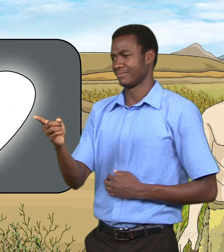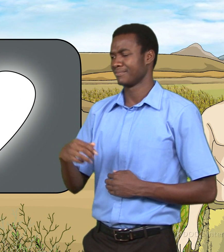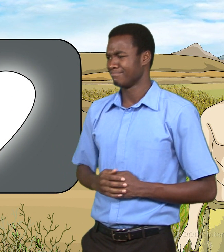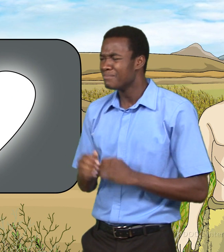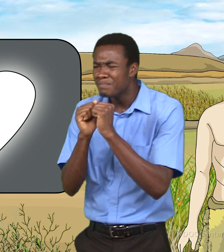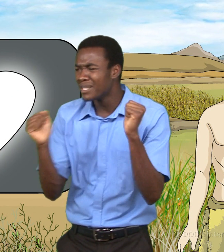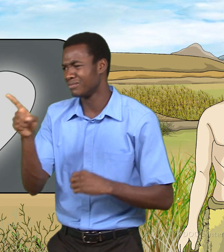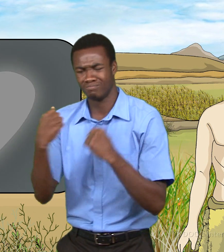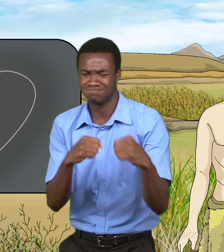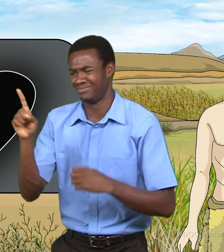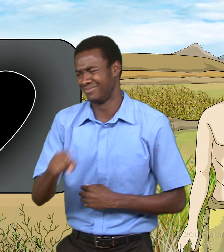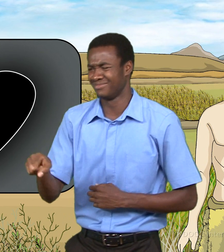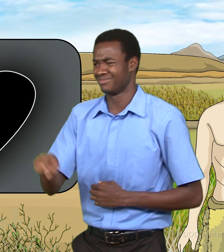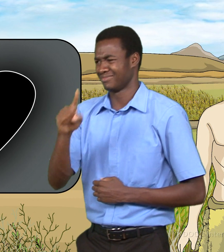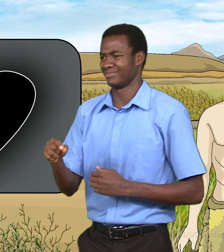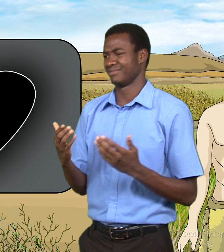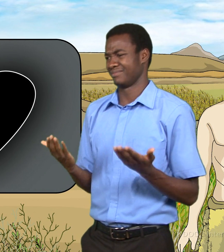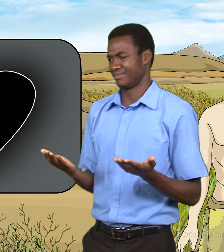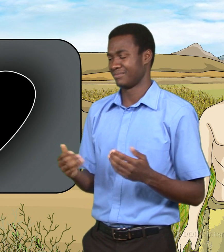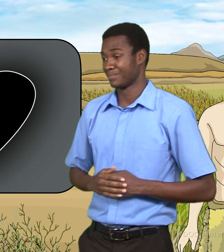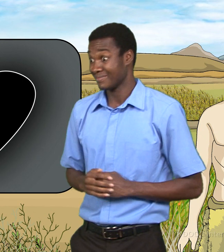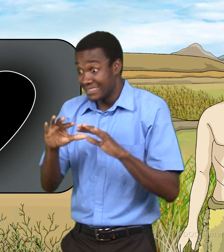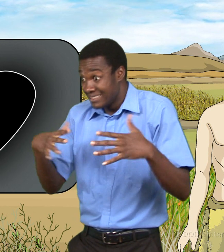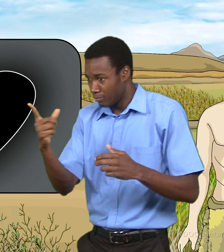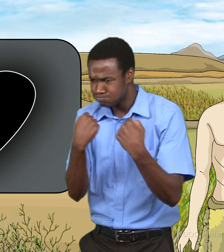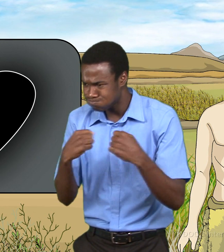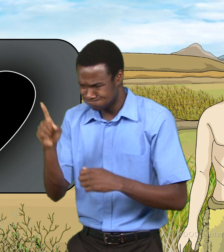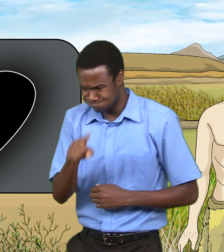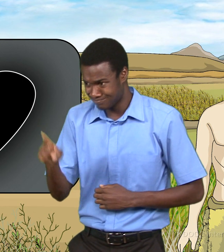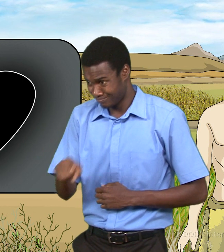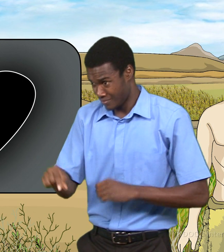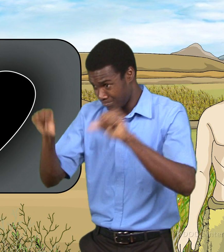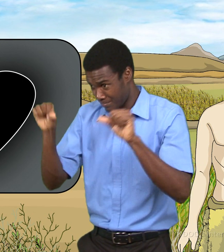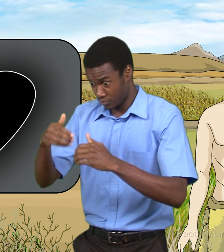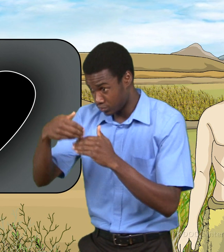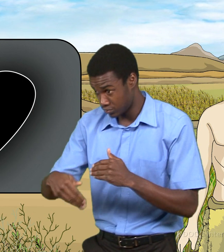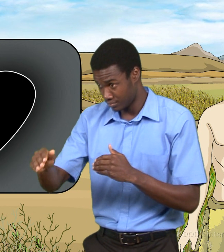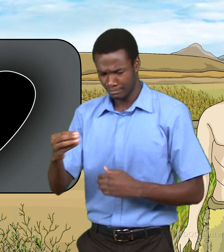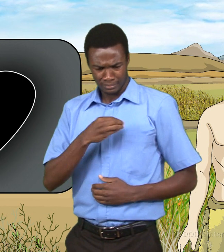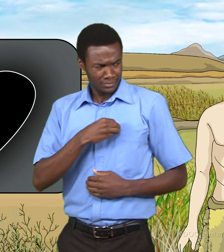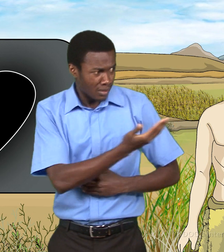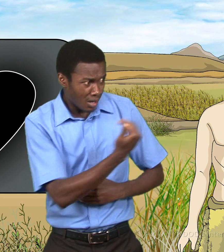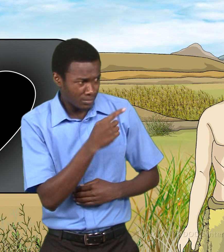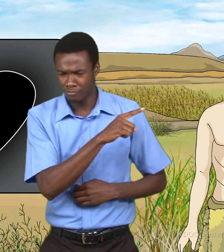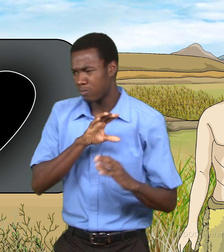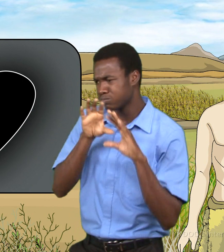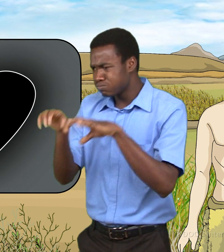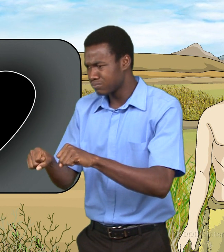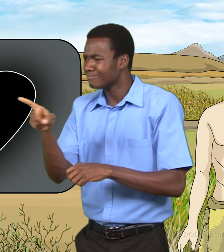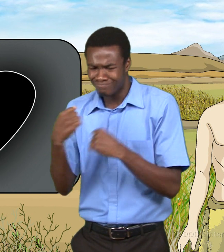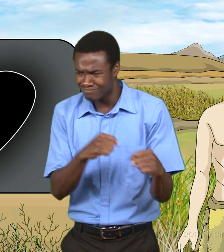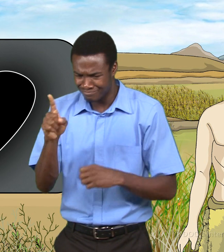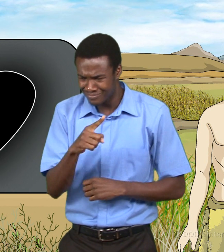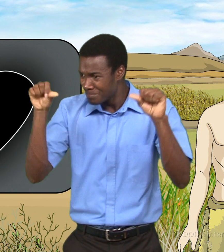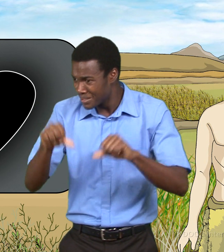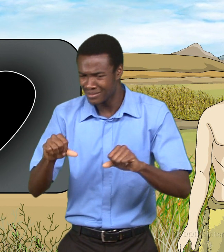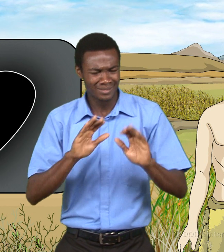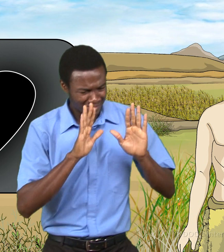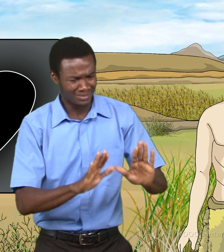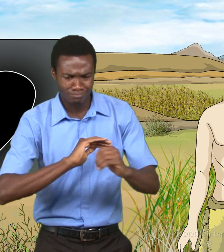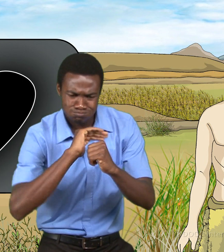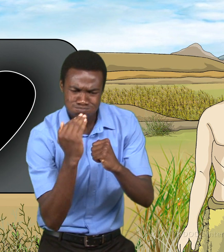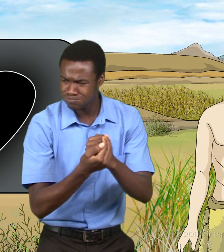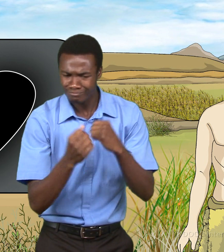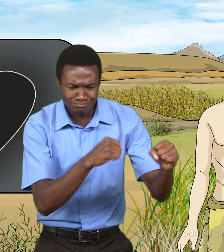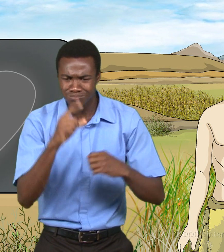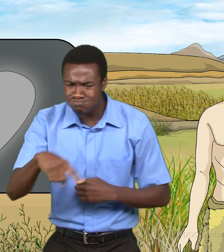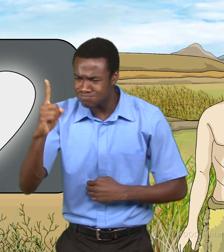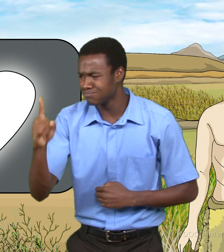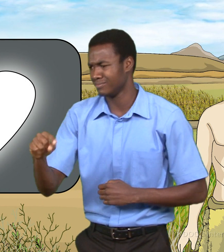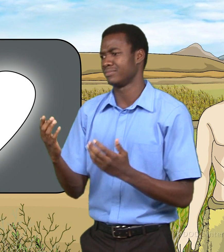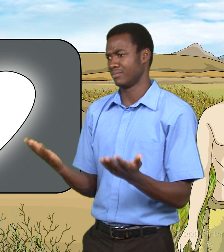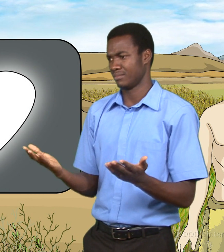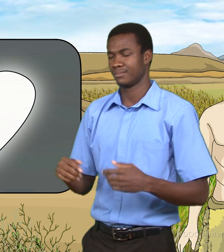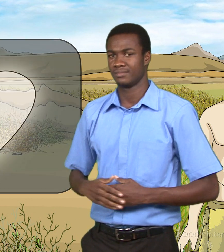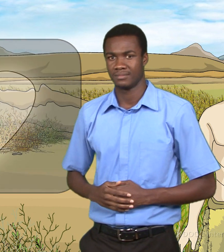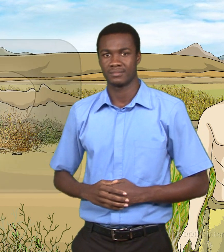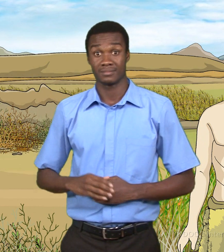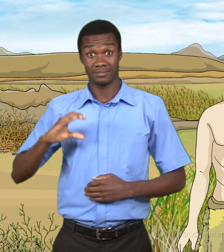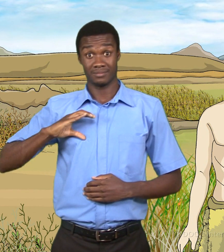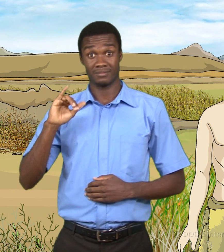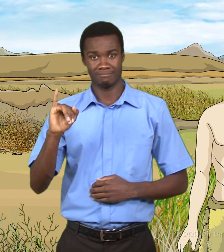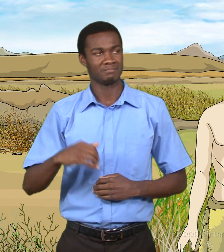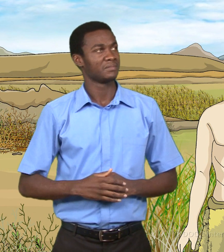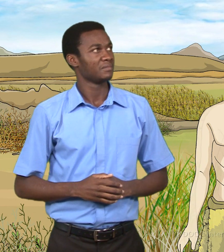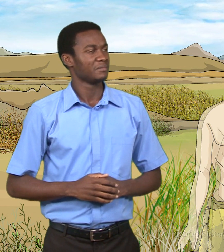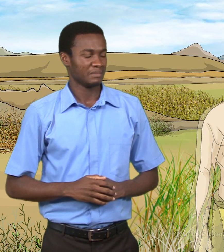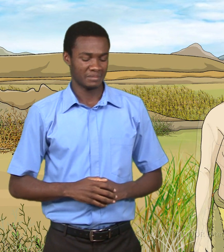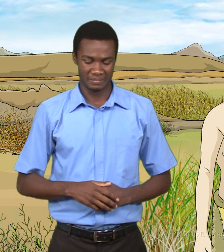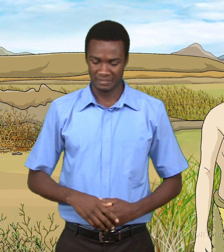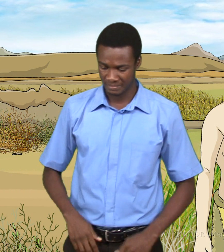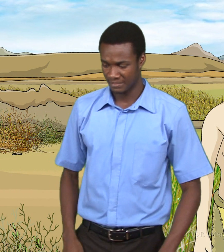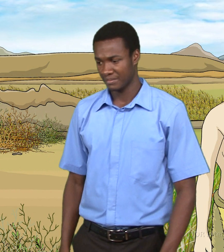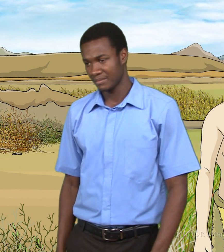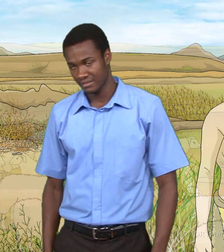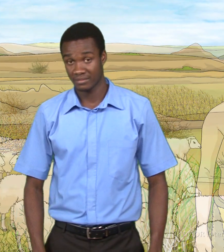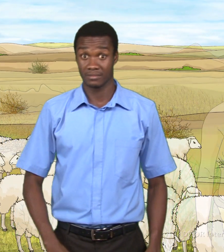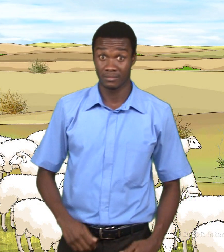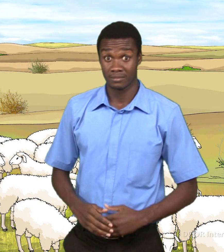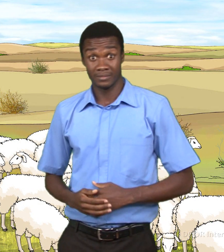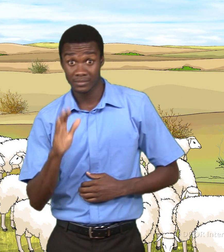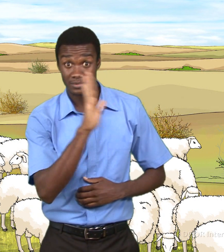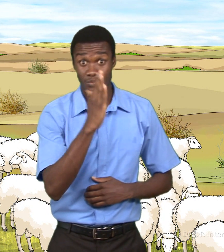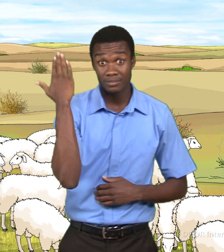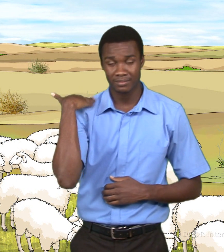But if you refuse to do what is right, sin is crouching at your door; it desires you, but you must master it.”